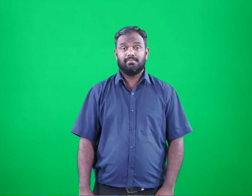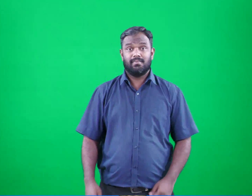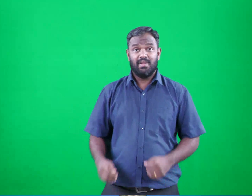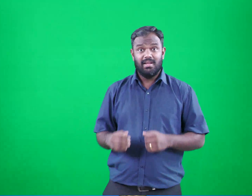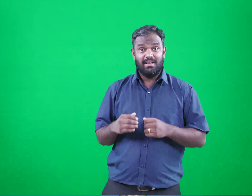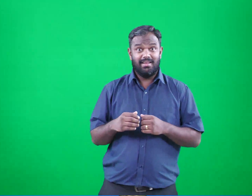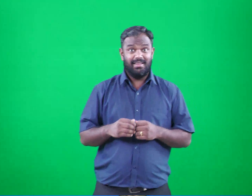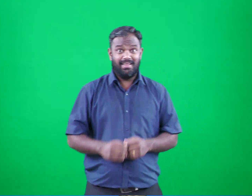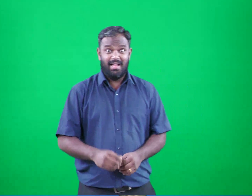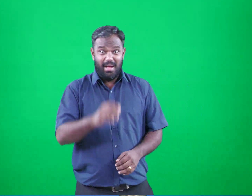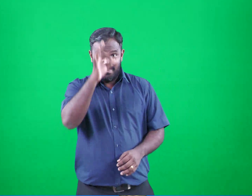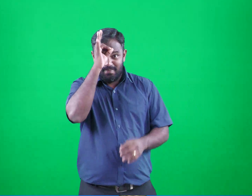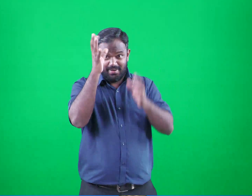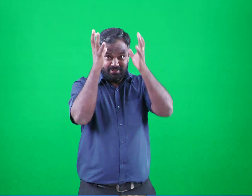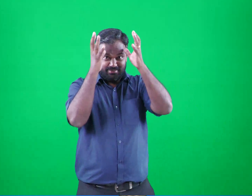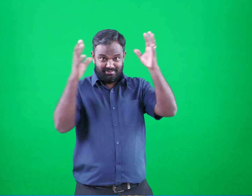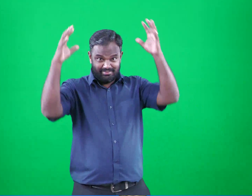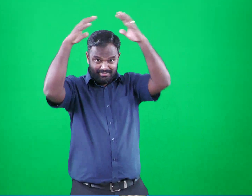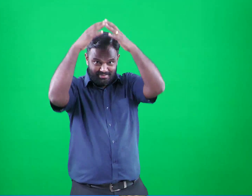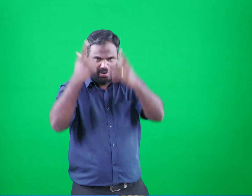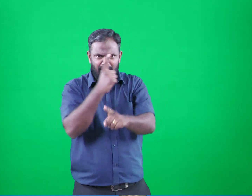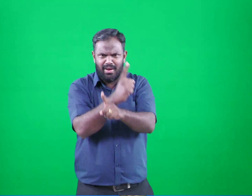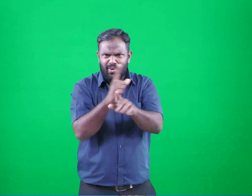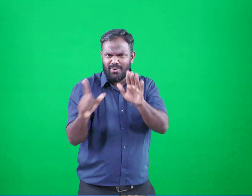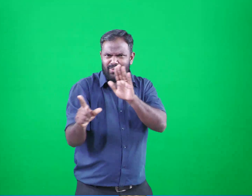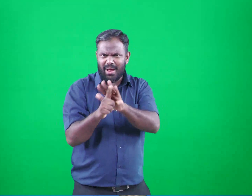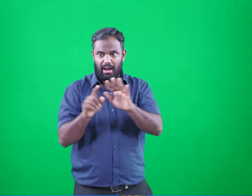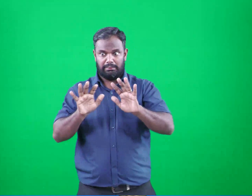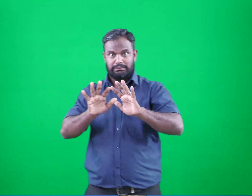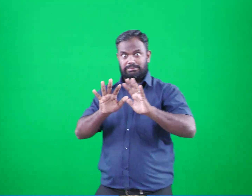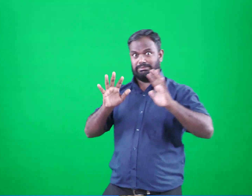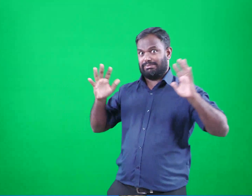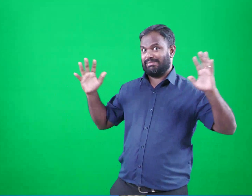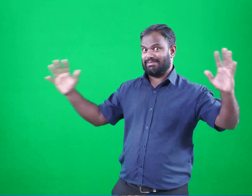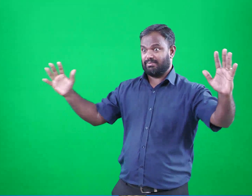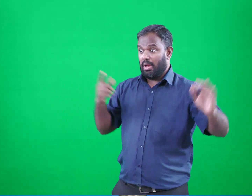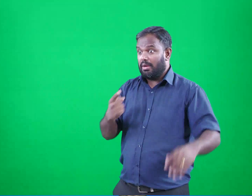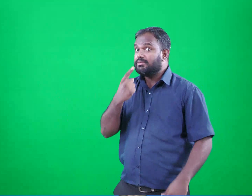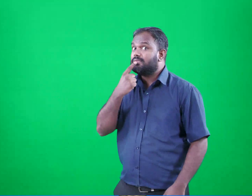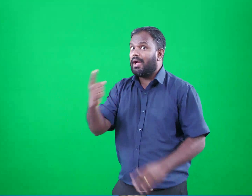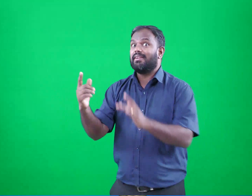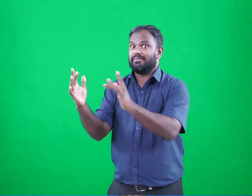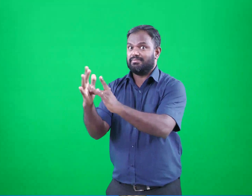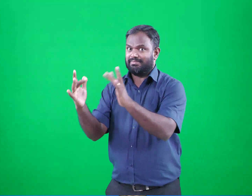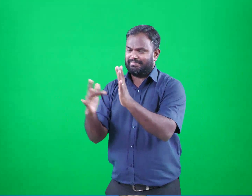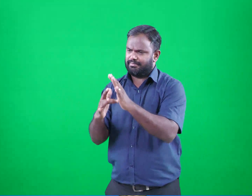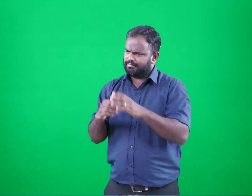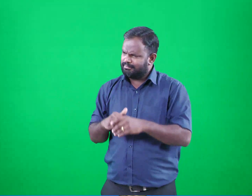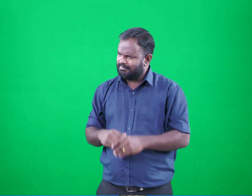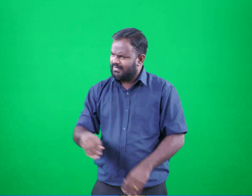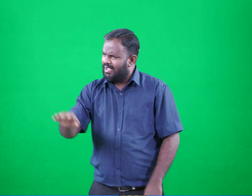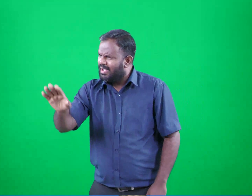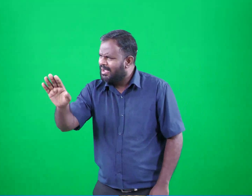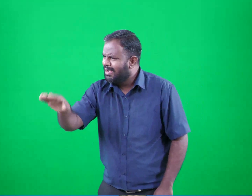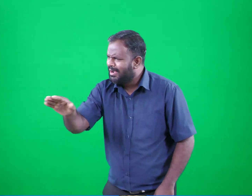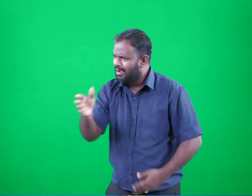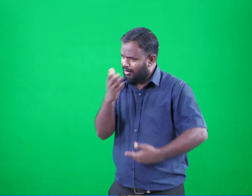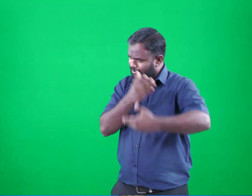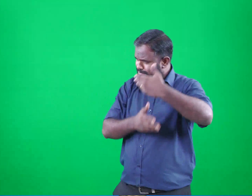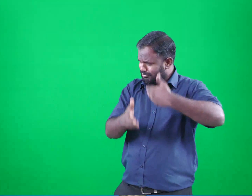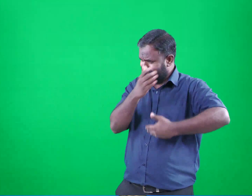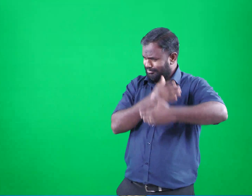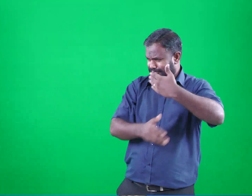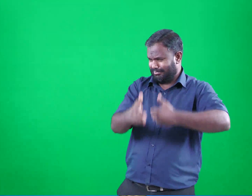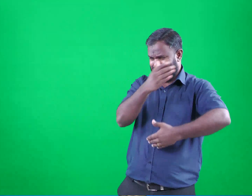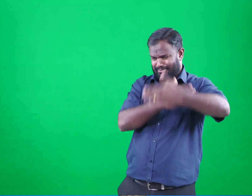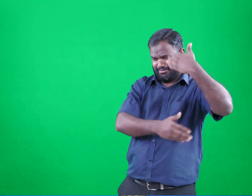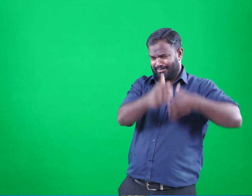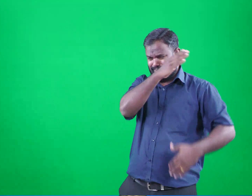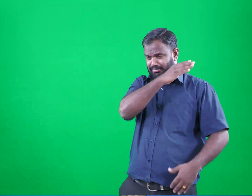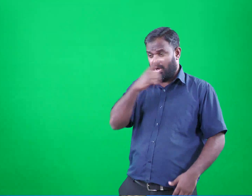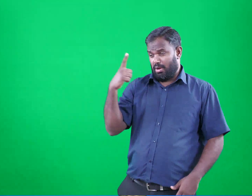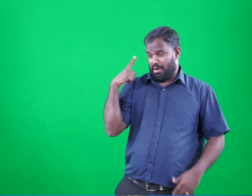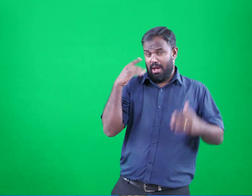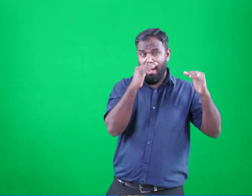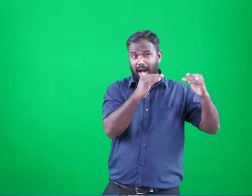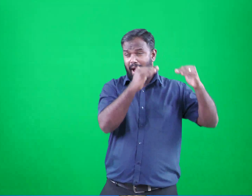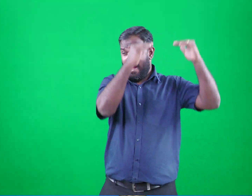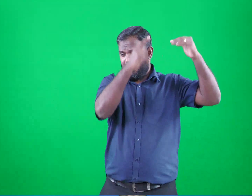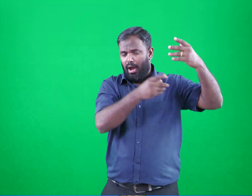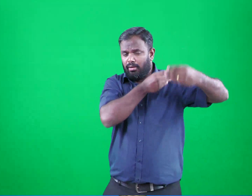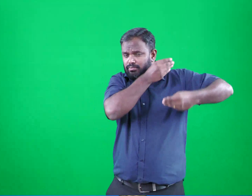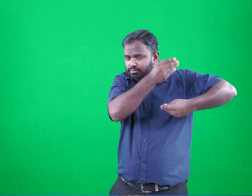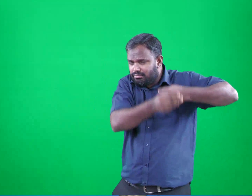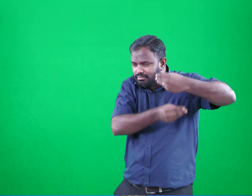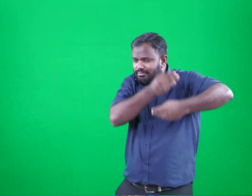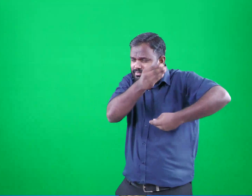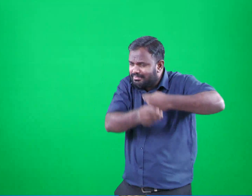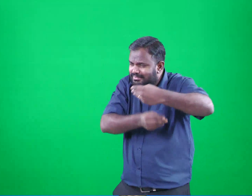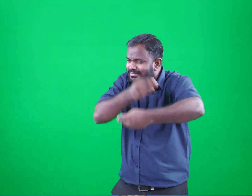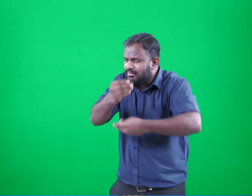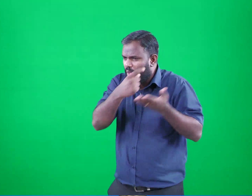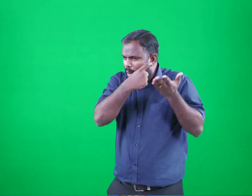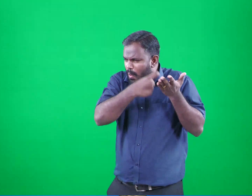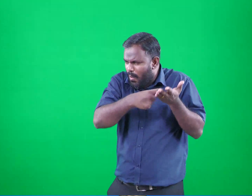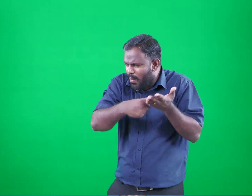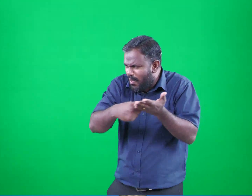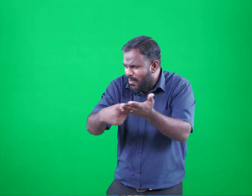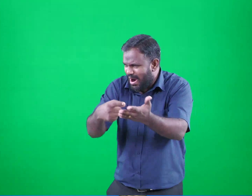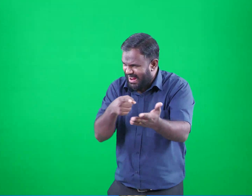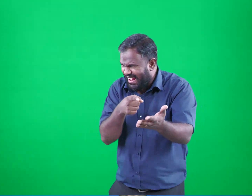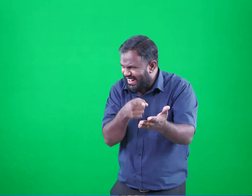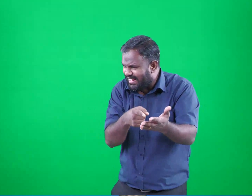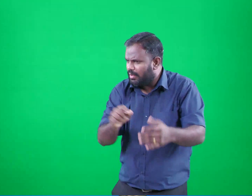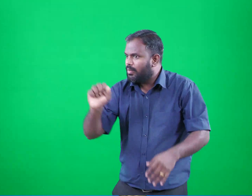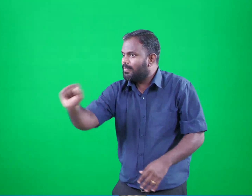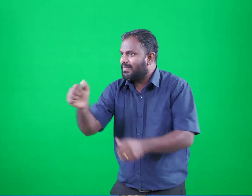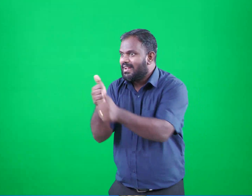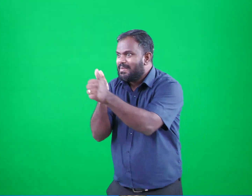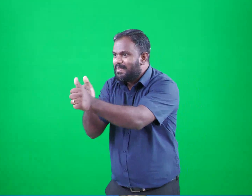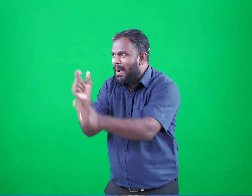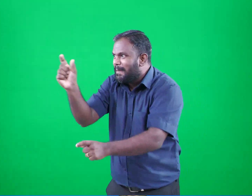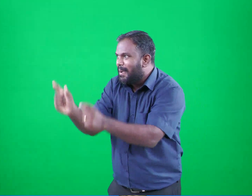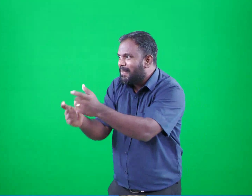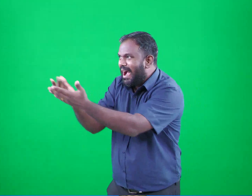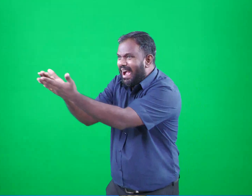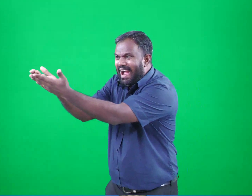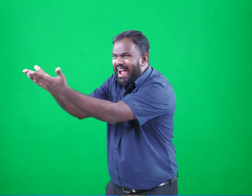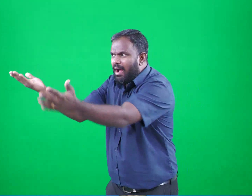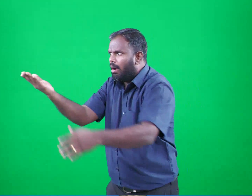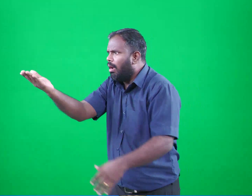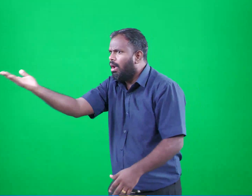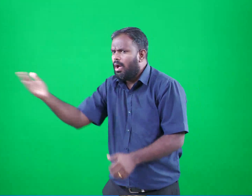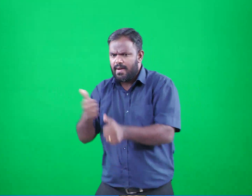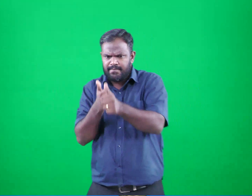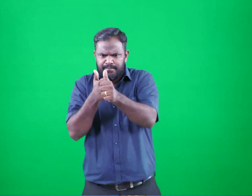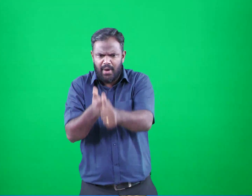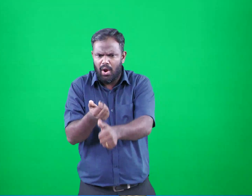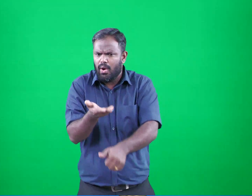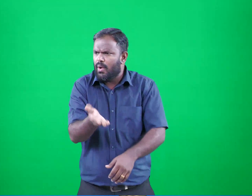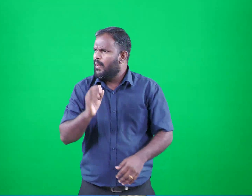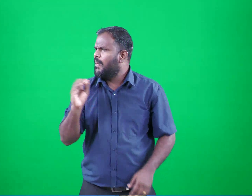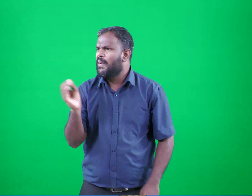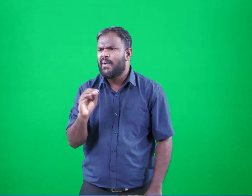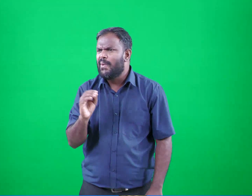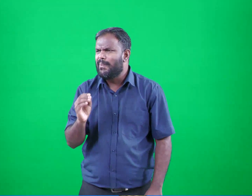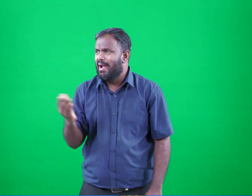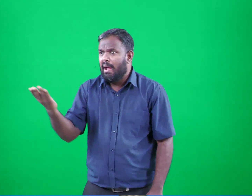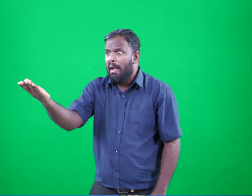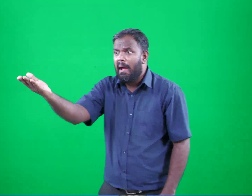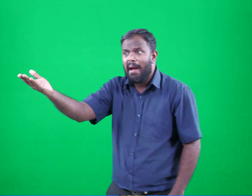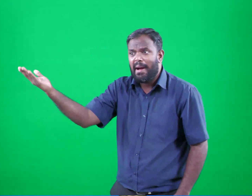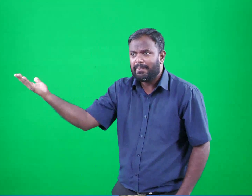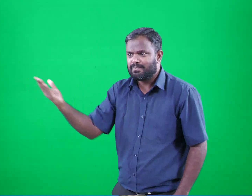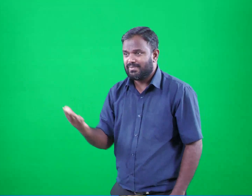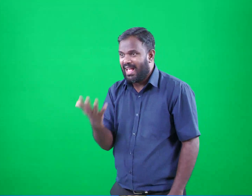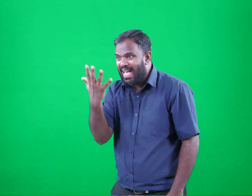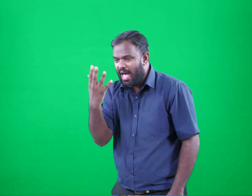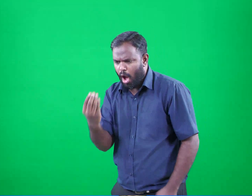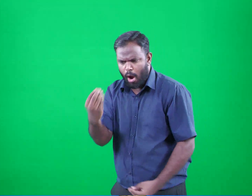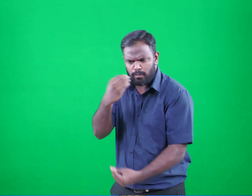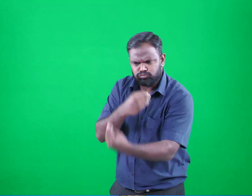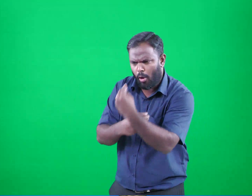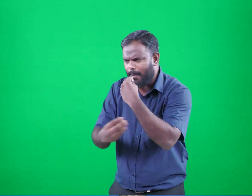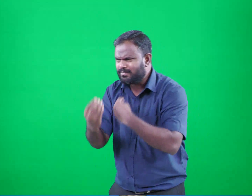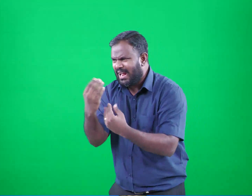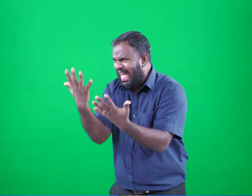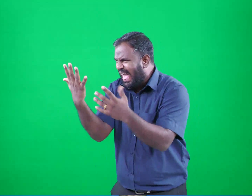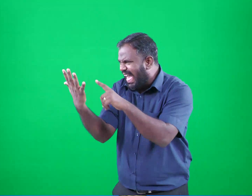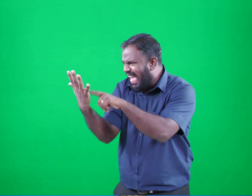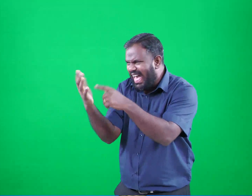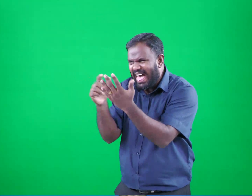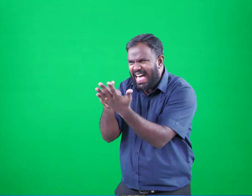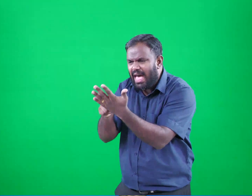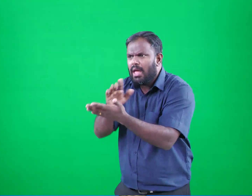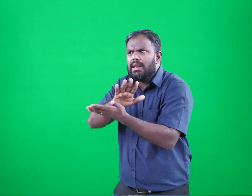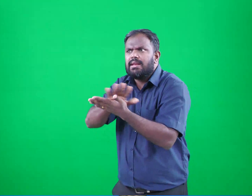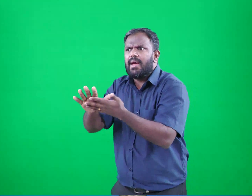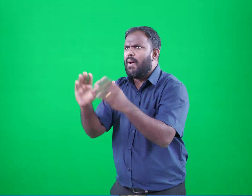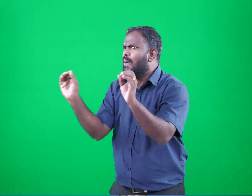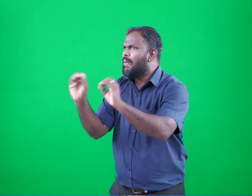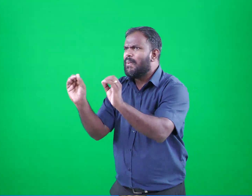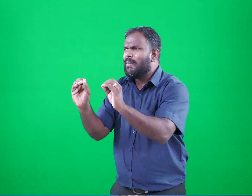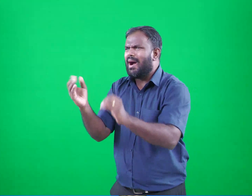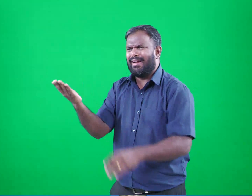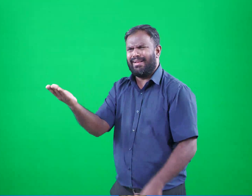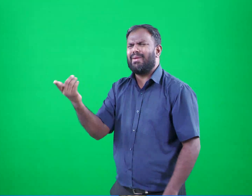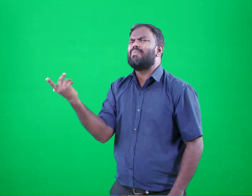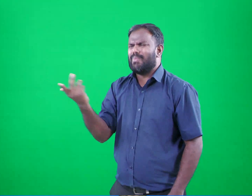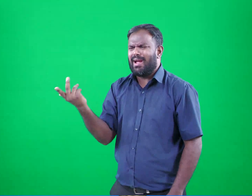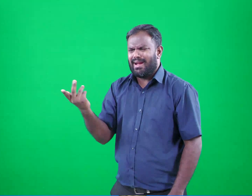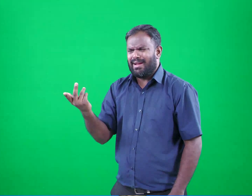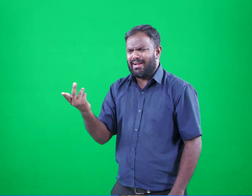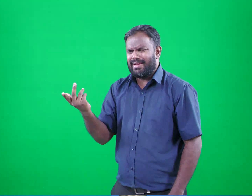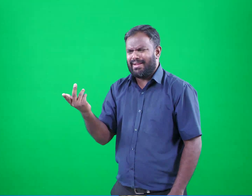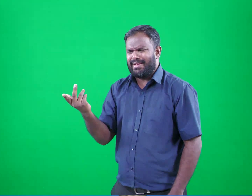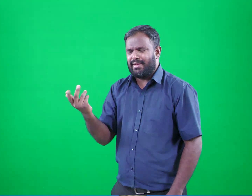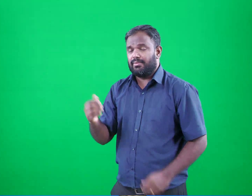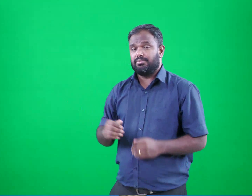So the Pharisees and scribes questioned Jesus: "Why do Your disciples not walk according to the tradition of the elders?